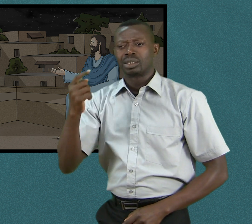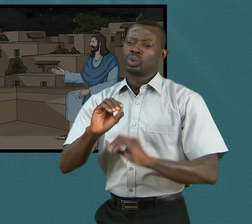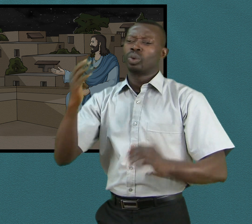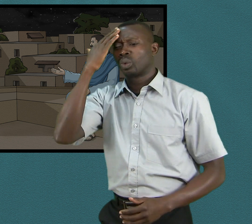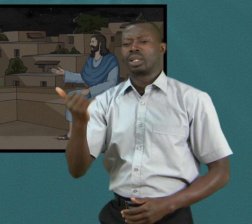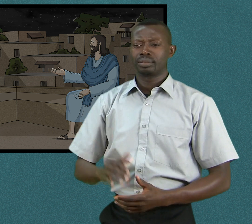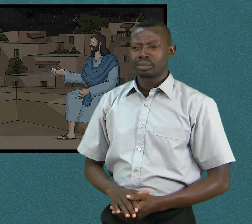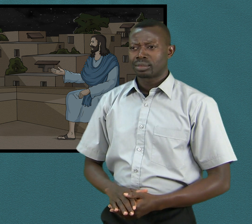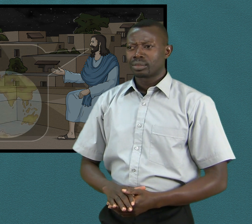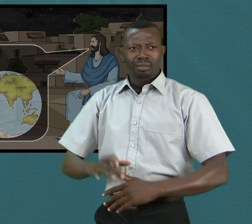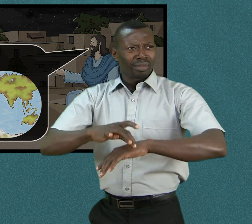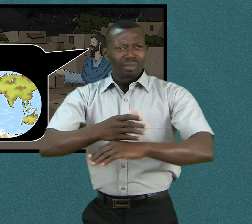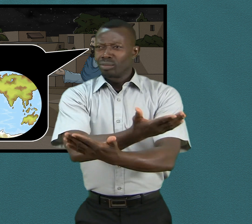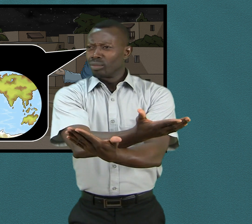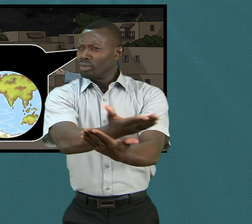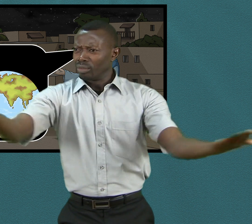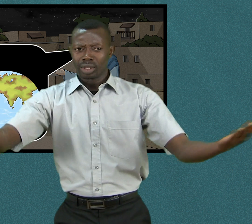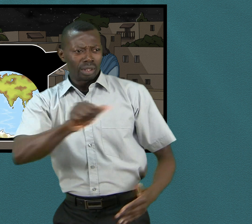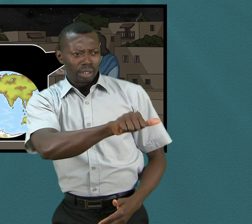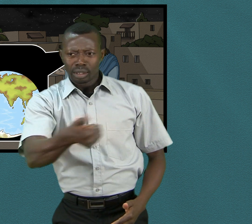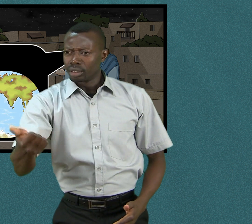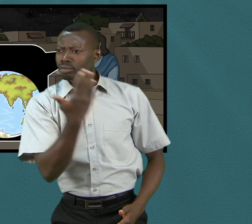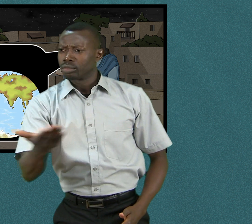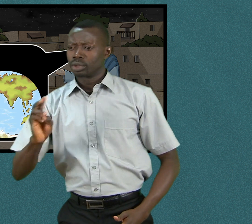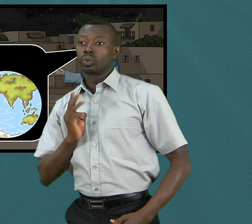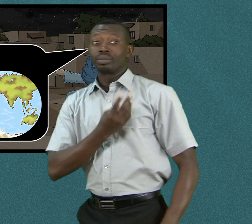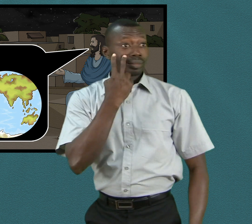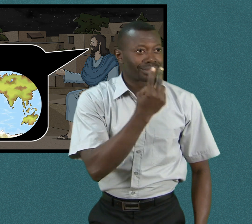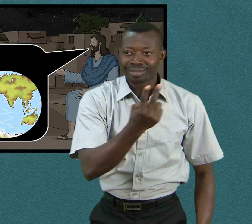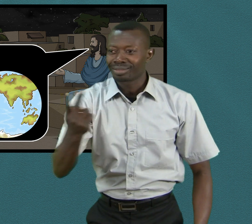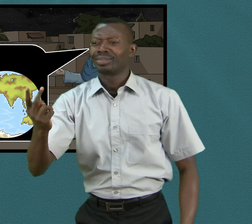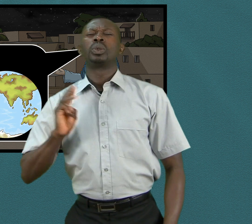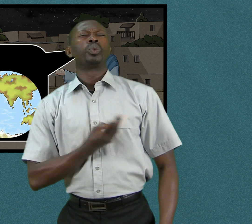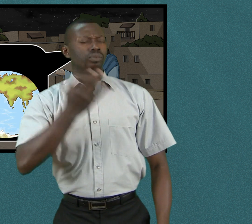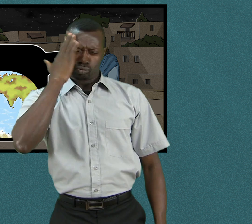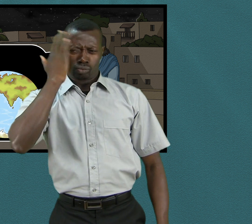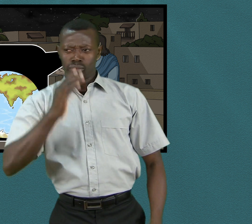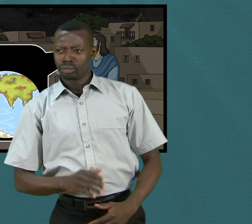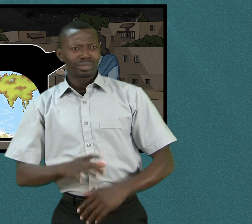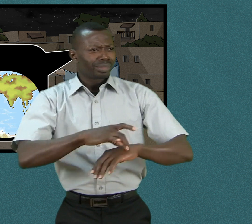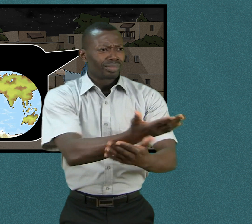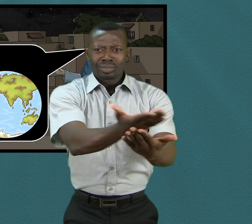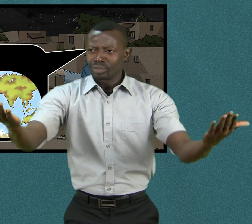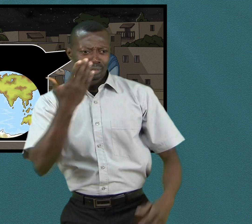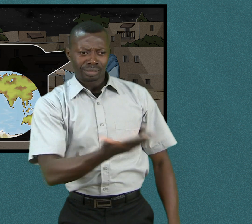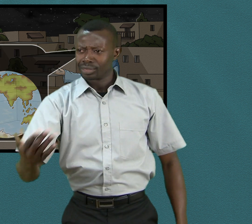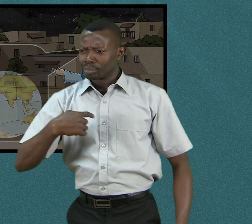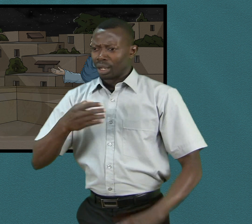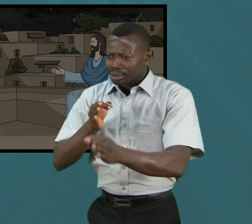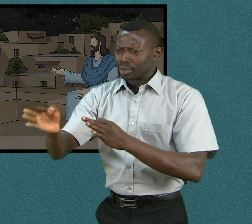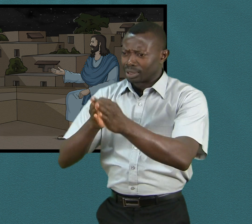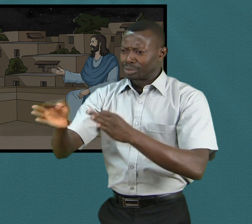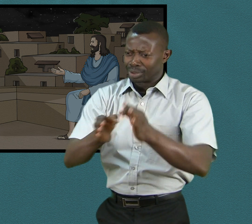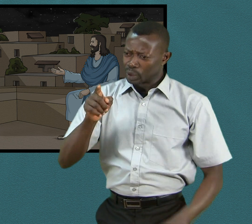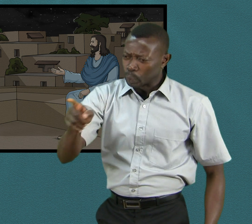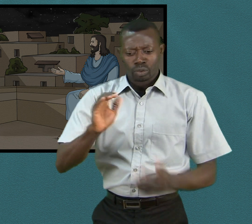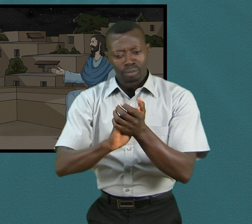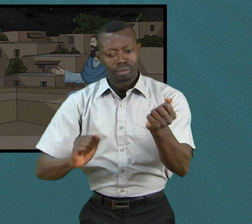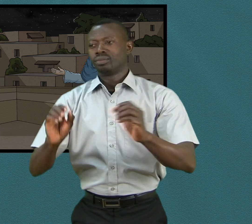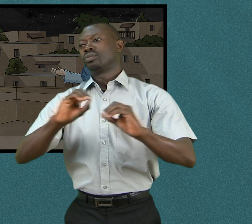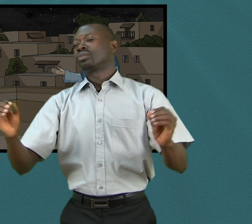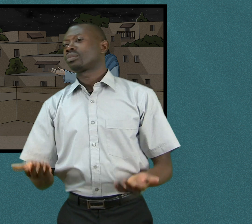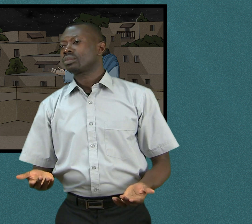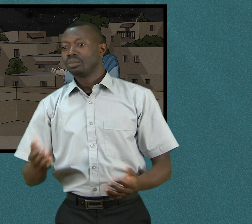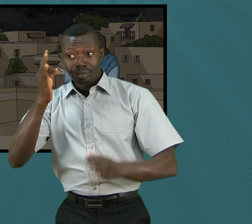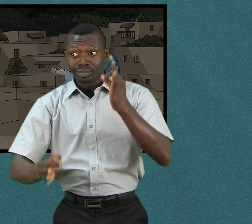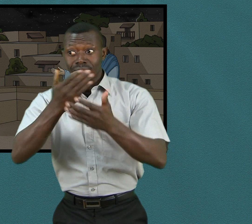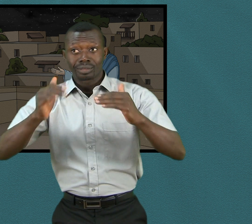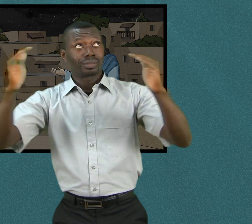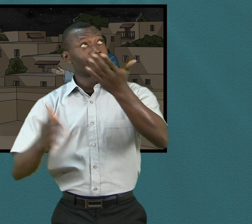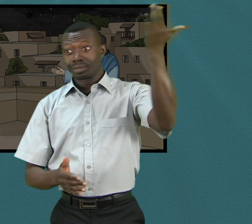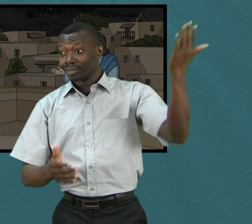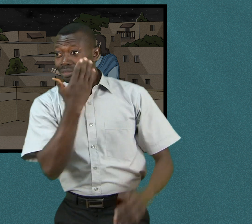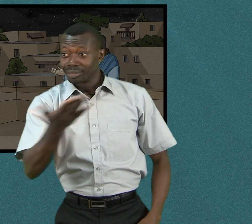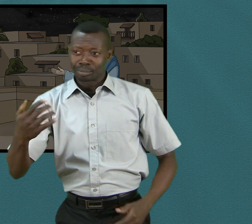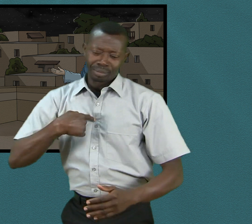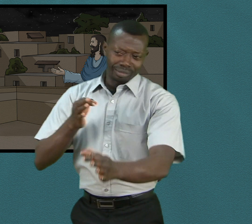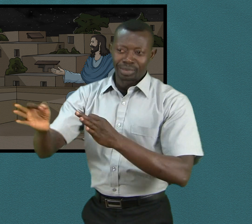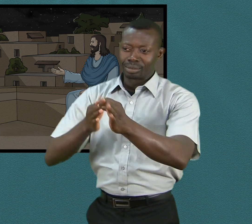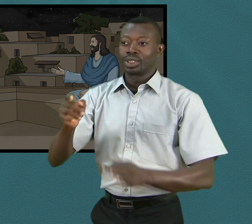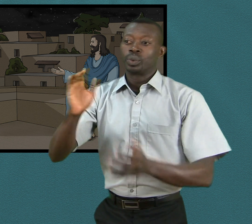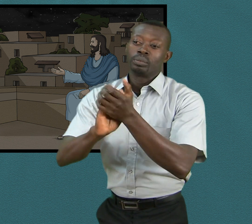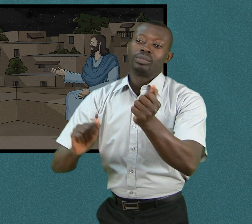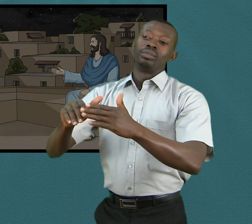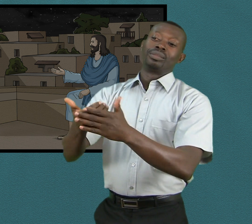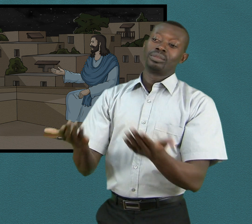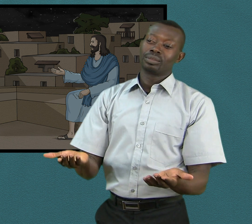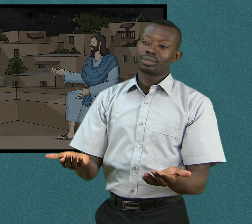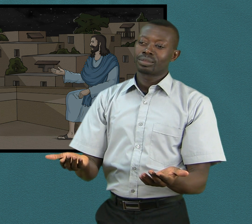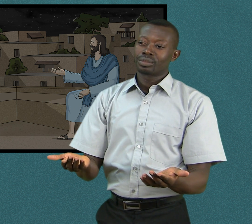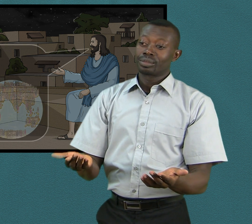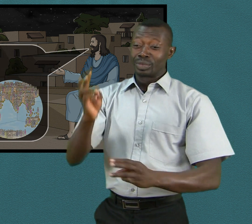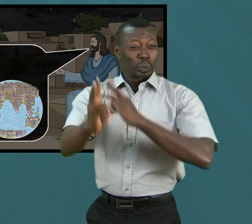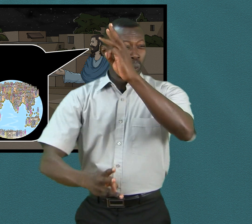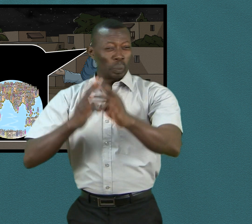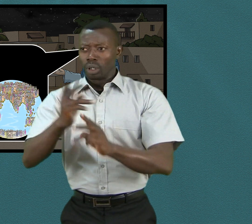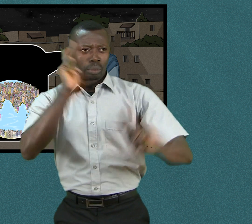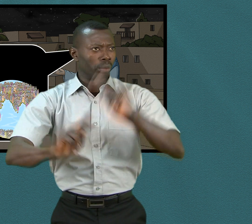No one has ascended into heaven except the One who descended from heaven—the Son of Man. Just as Moses lifted up the snake in the wilderness, so the Son of Man must be lifted up, that everyone who believes in Him may have eternal life.